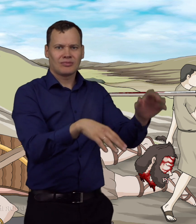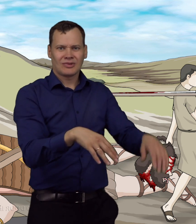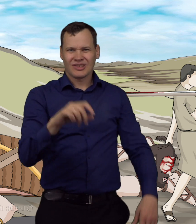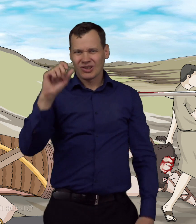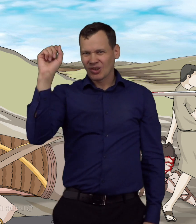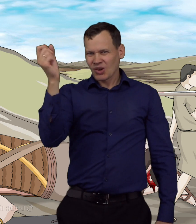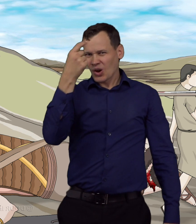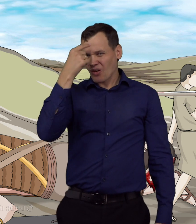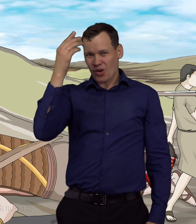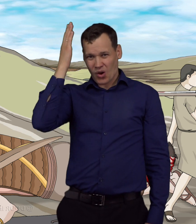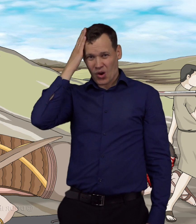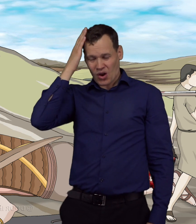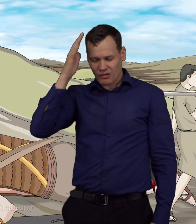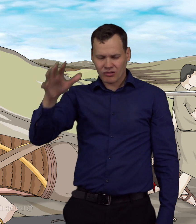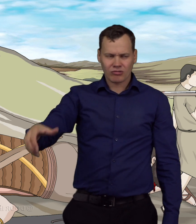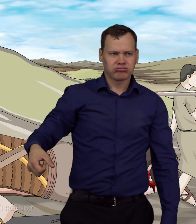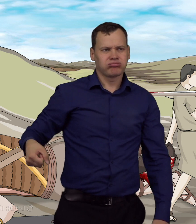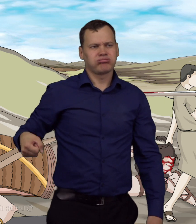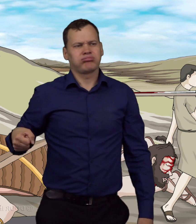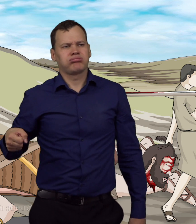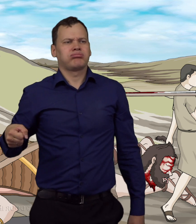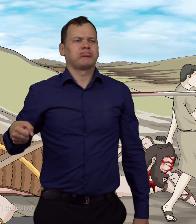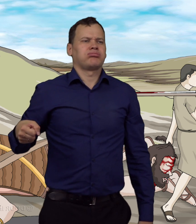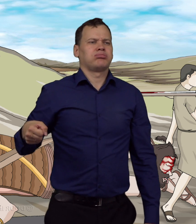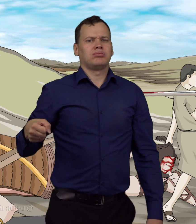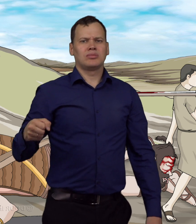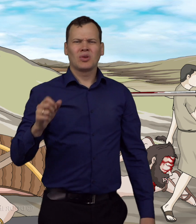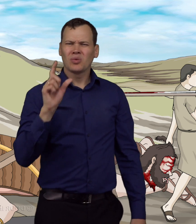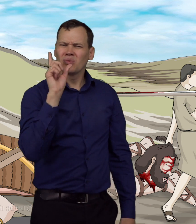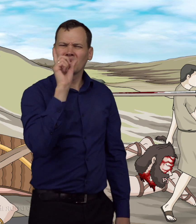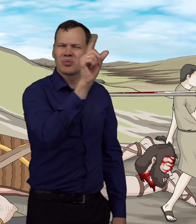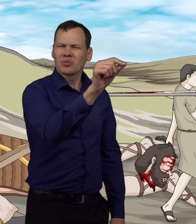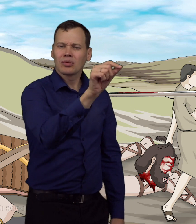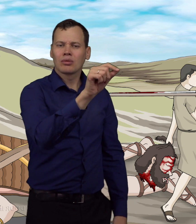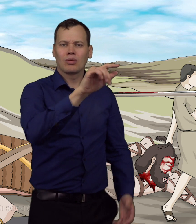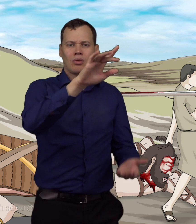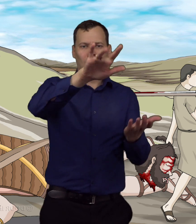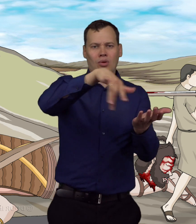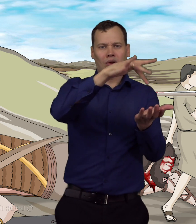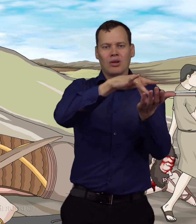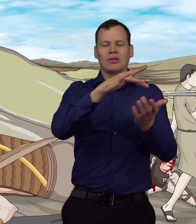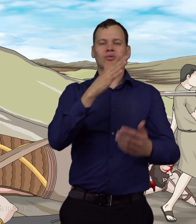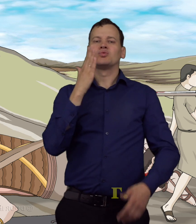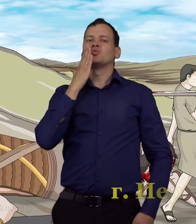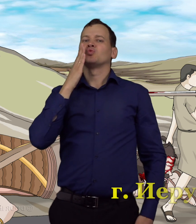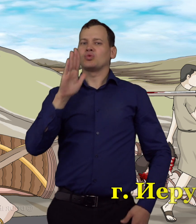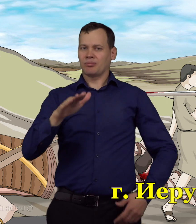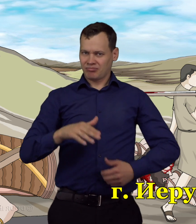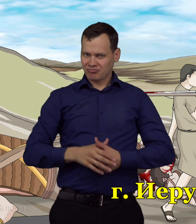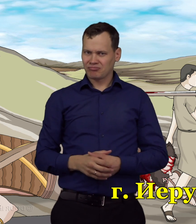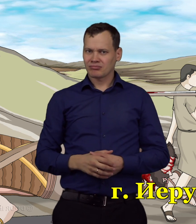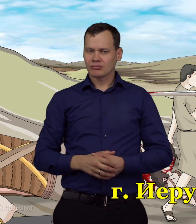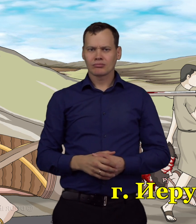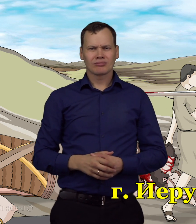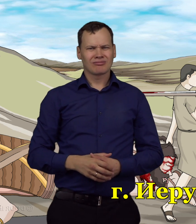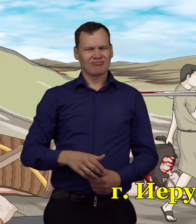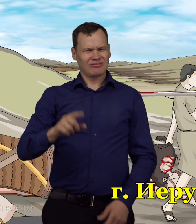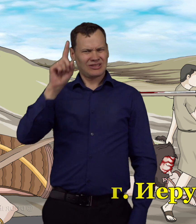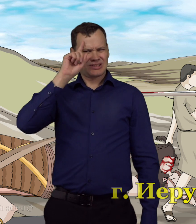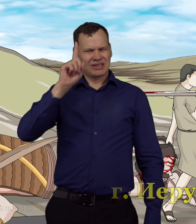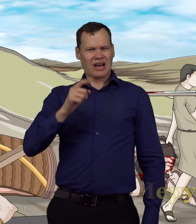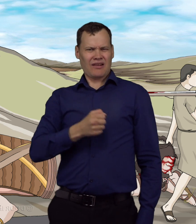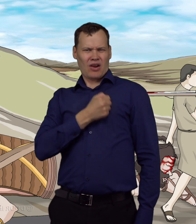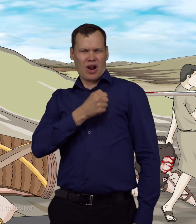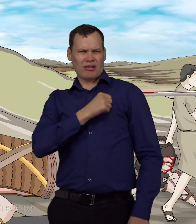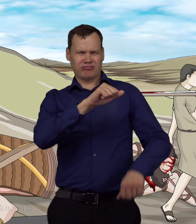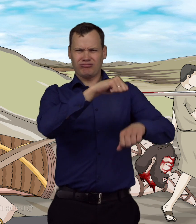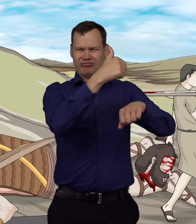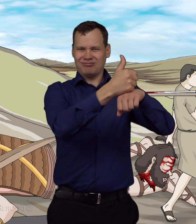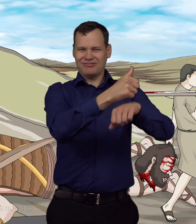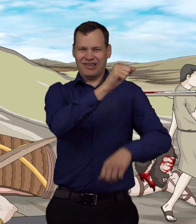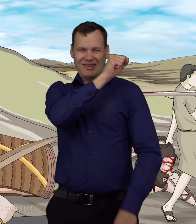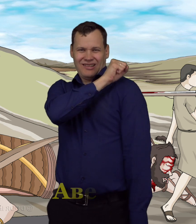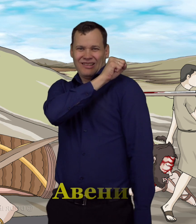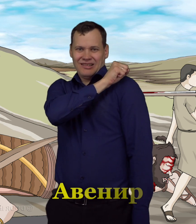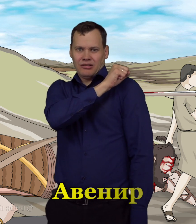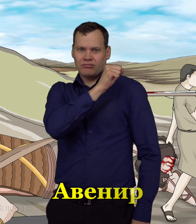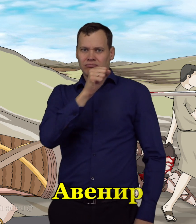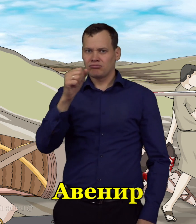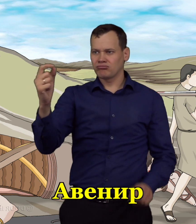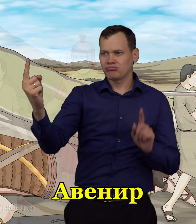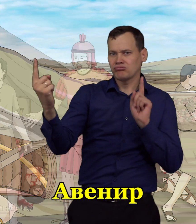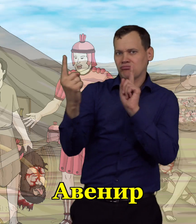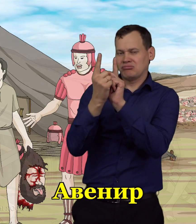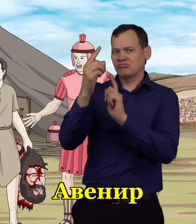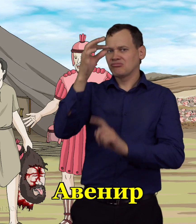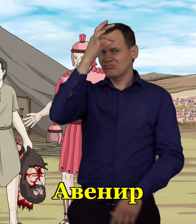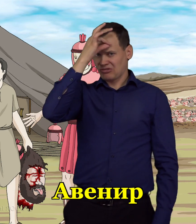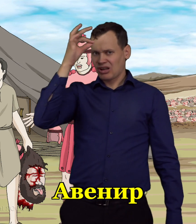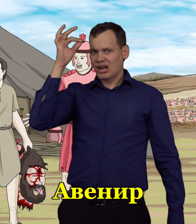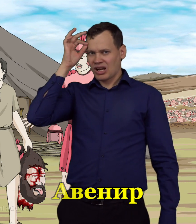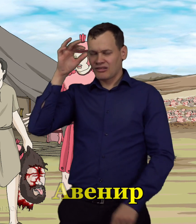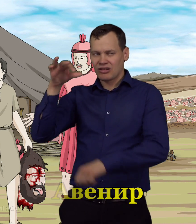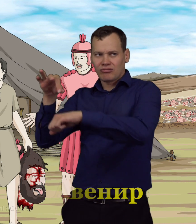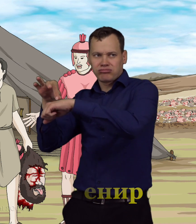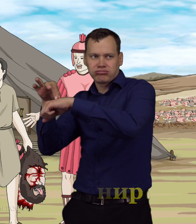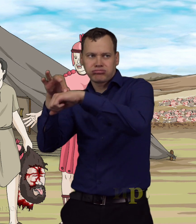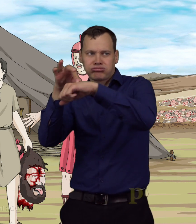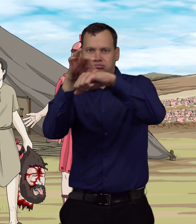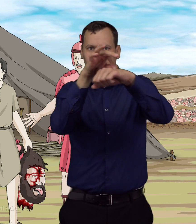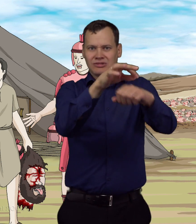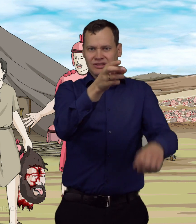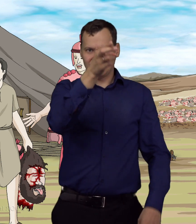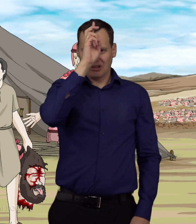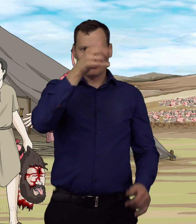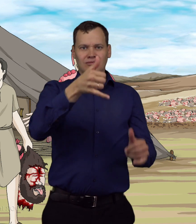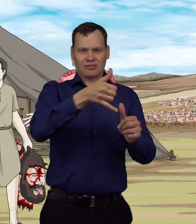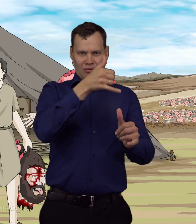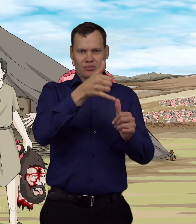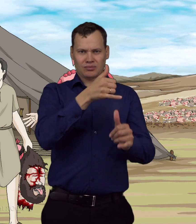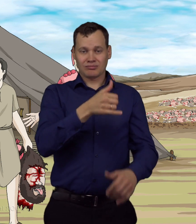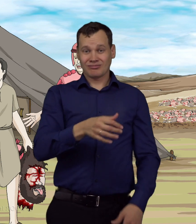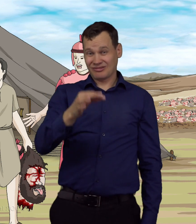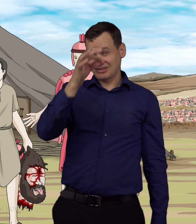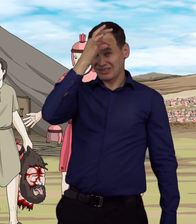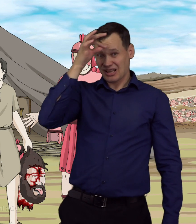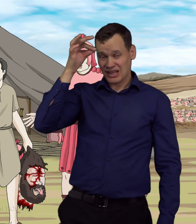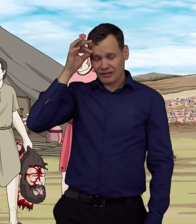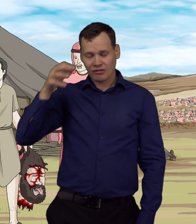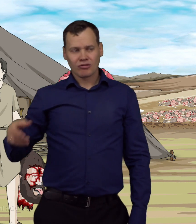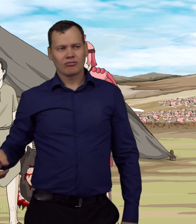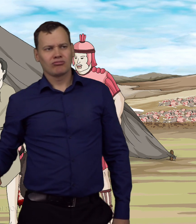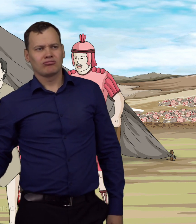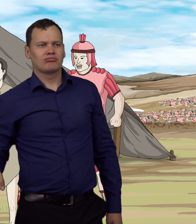“As surely as you live, O king,” Abner replied, “I do not know.” “Find out whose son this young man is!” said the king.